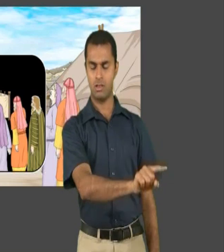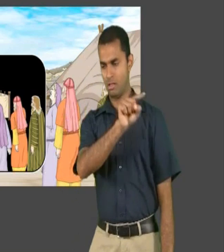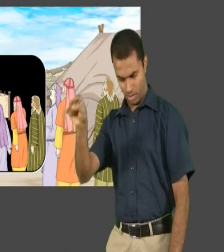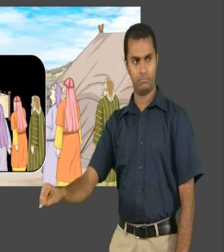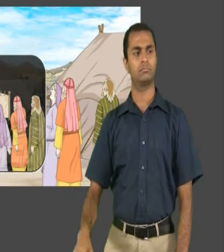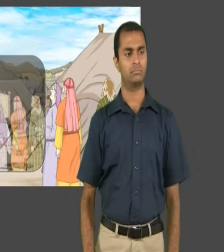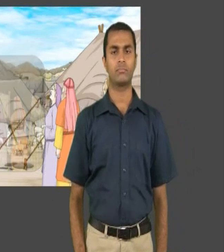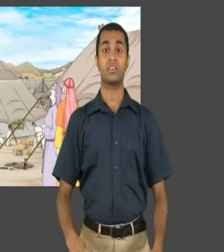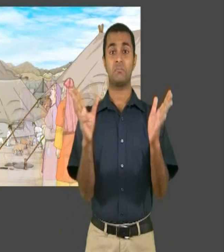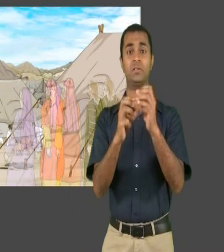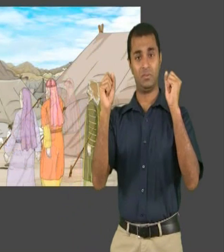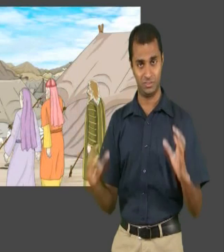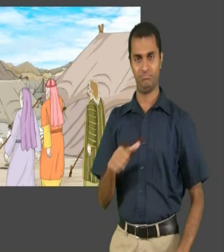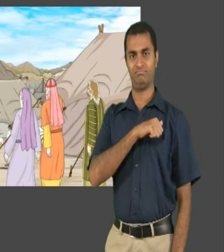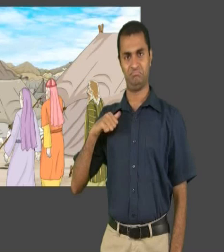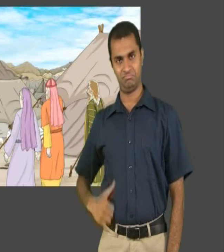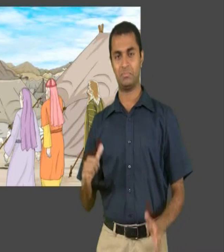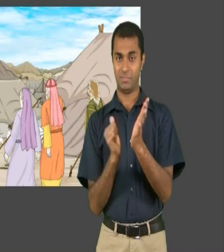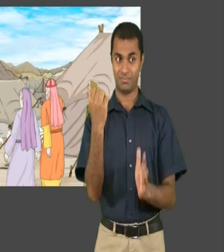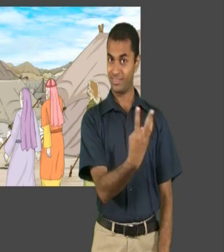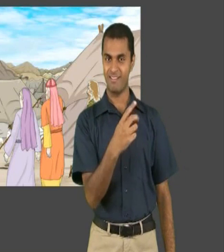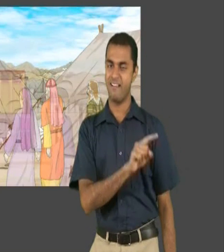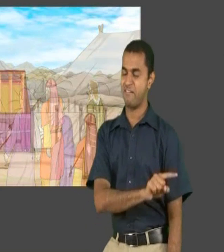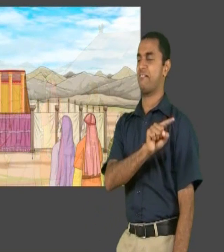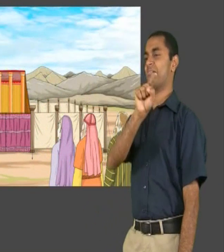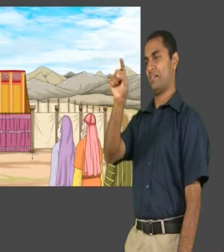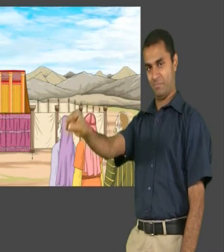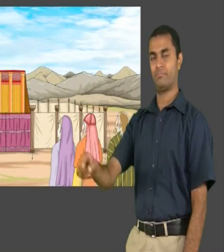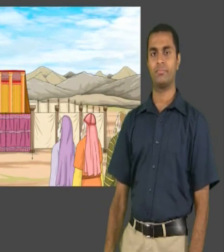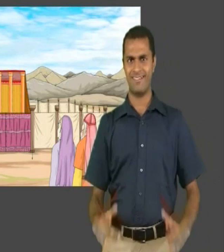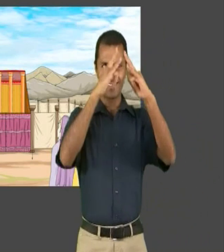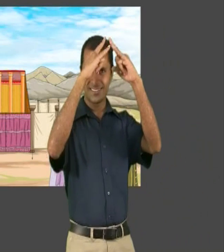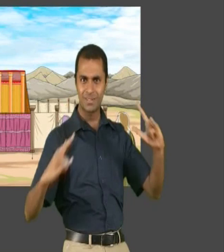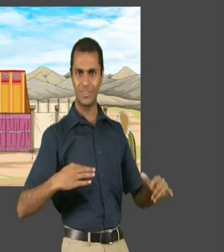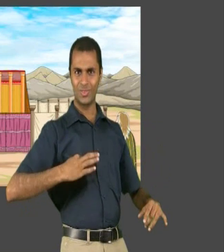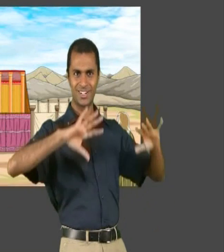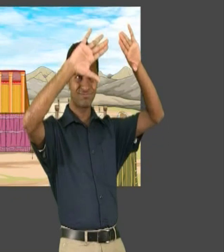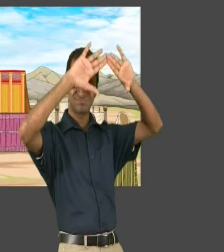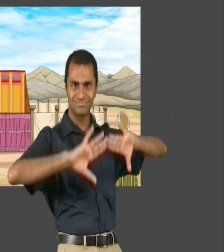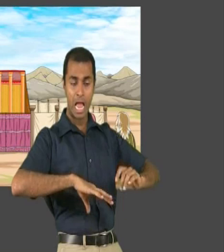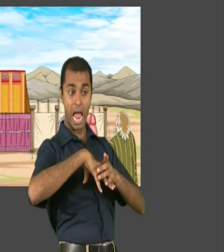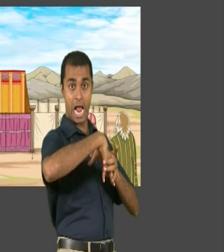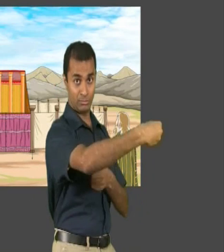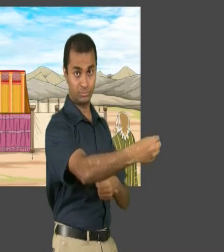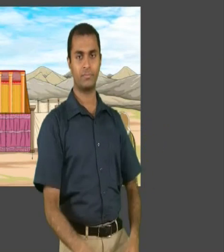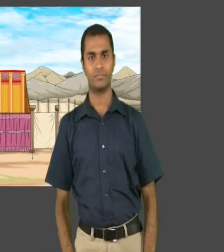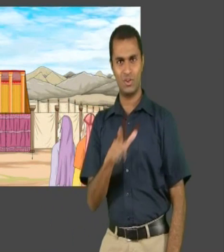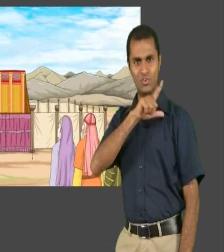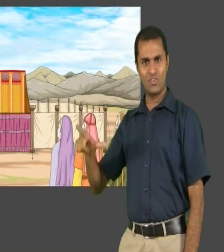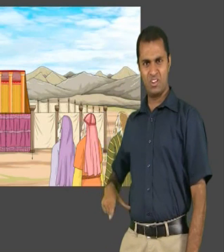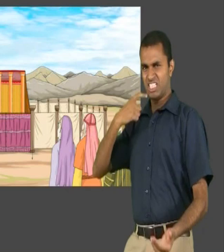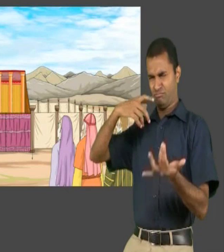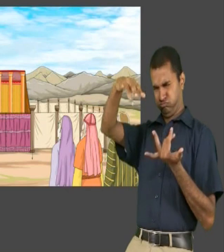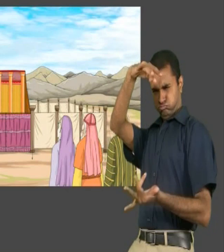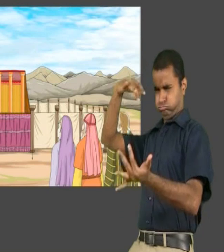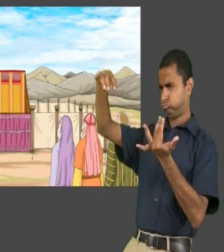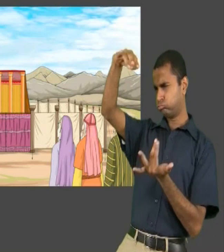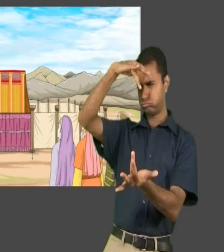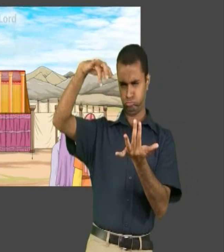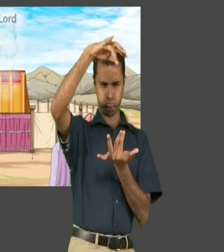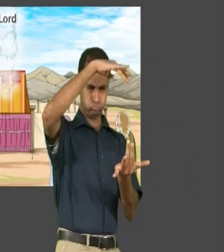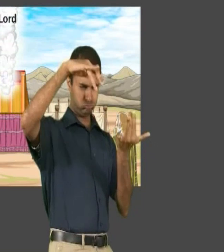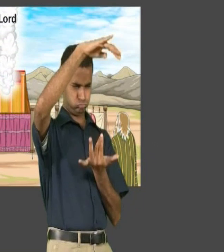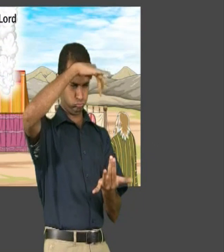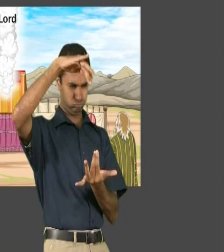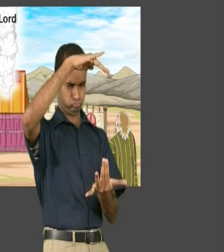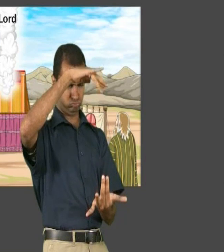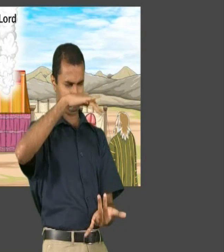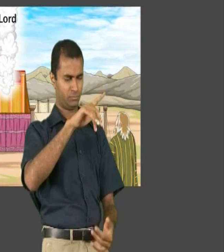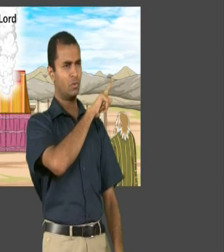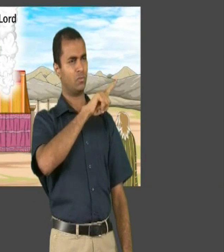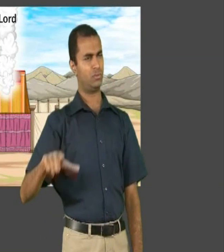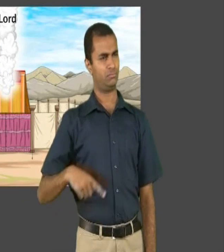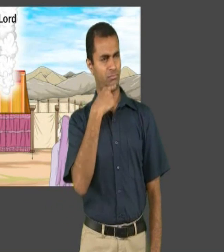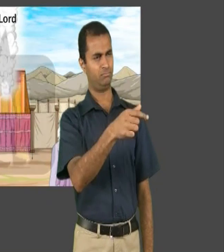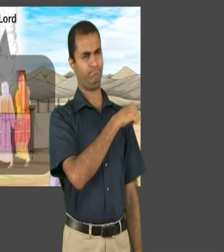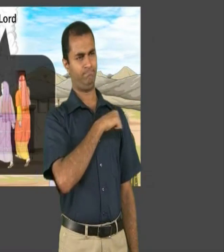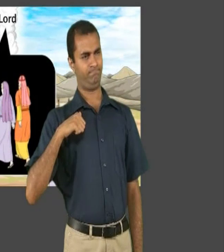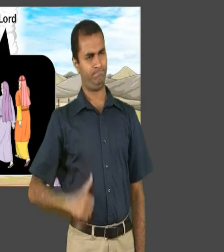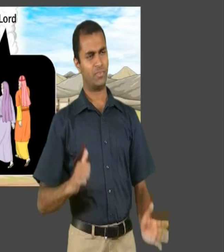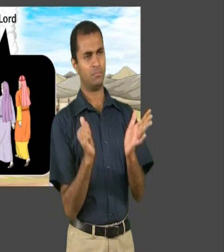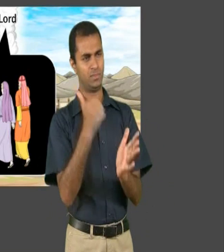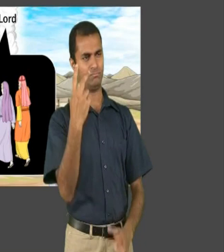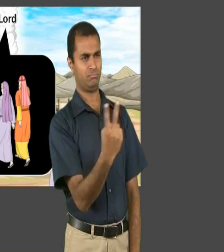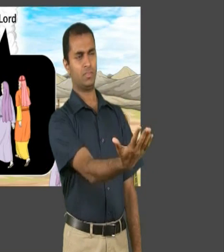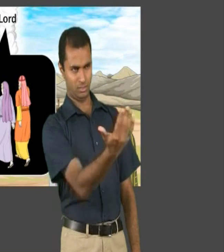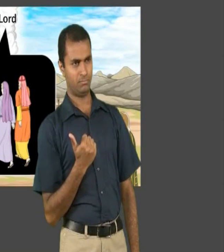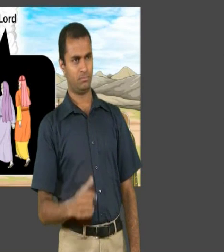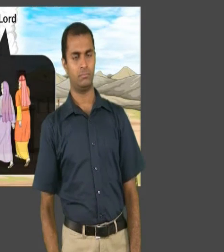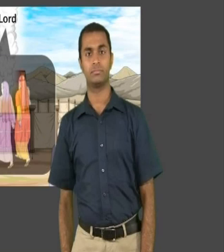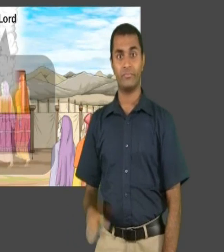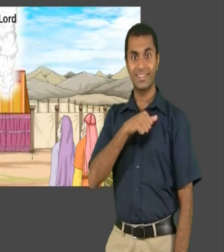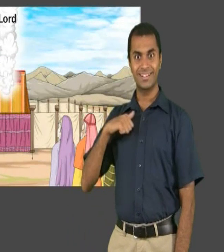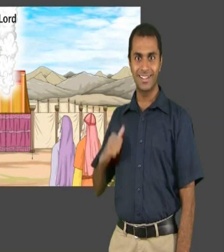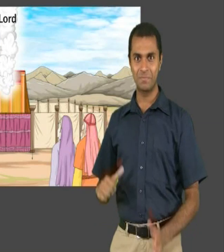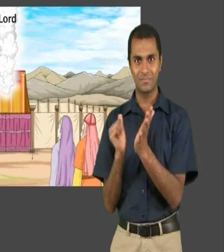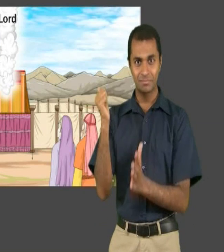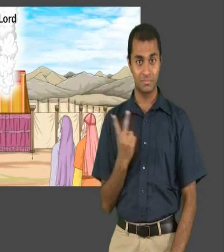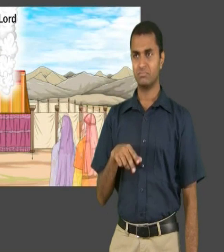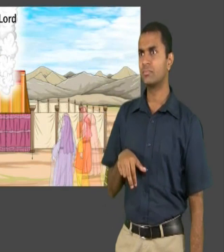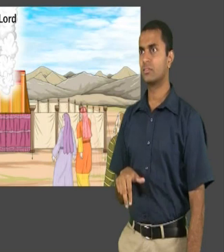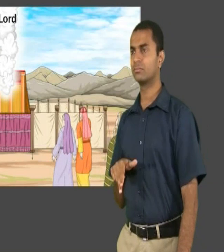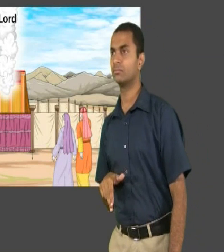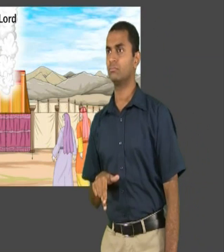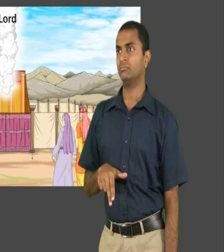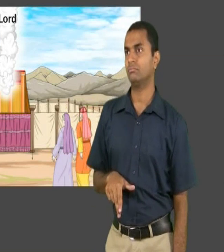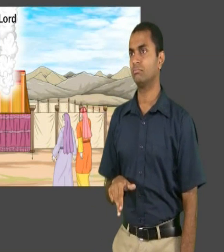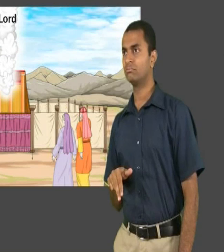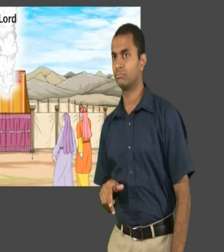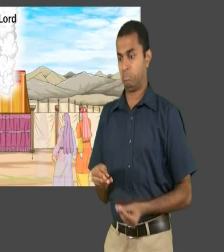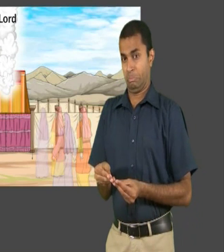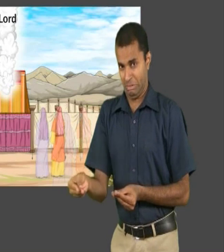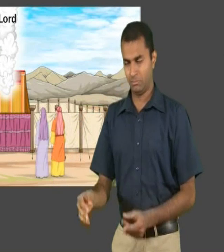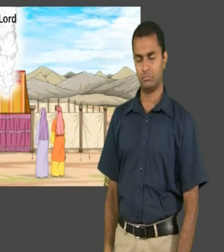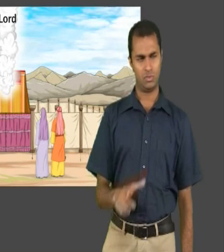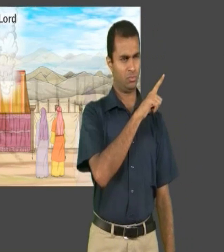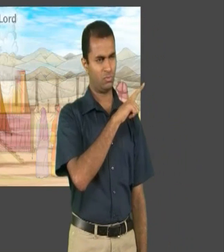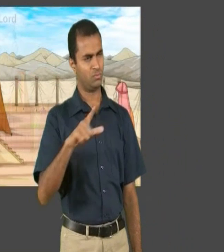So the three went out, and the LORD came down in a pillar of cloud, stood at the entrance to the Tent, and summoned Aaron and Miriam.